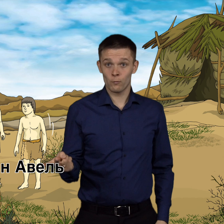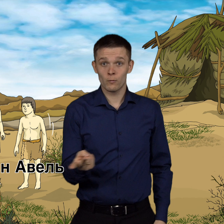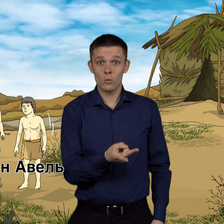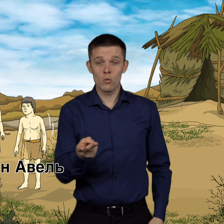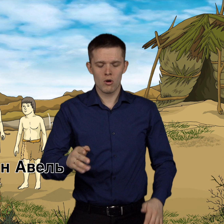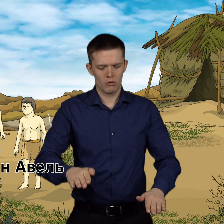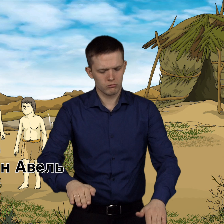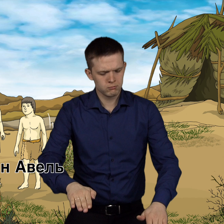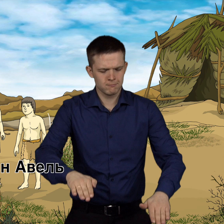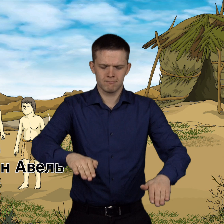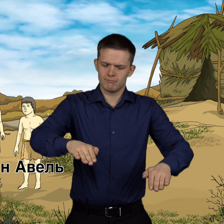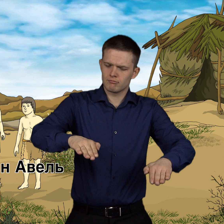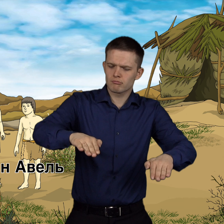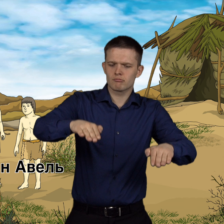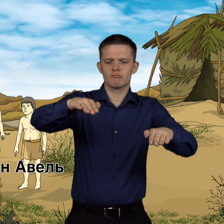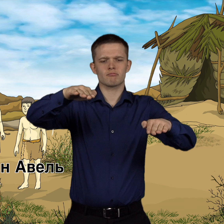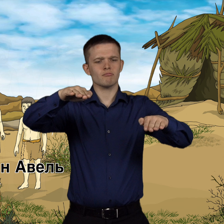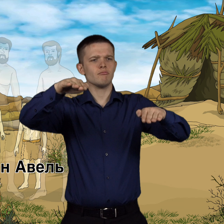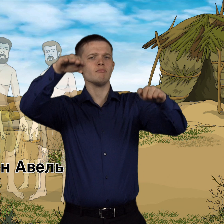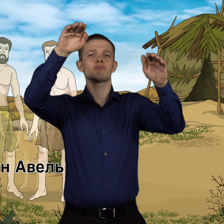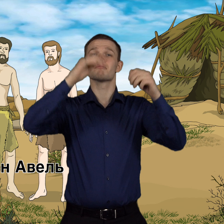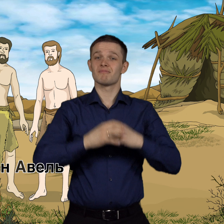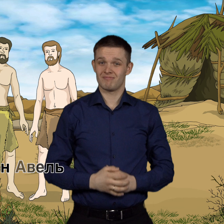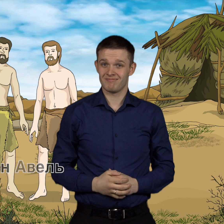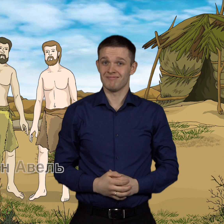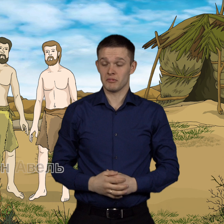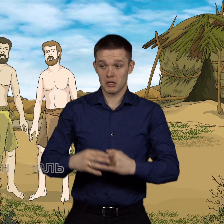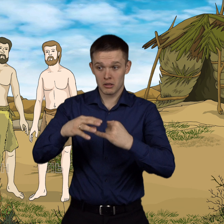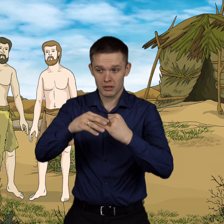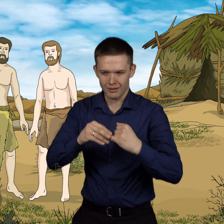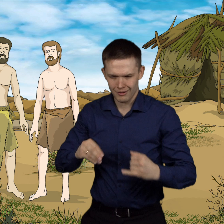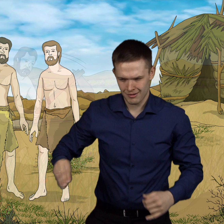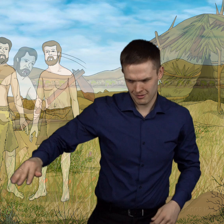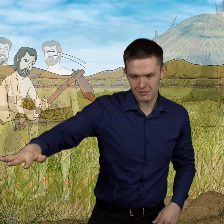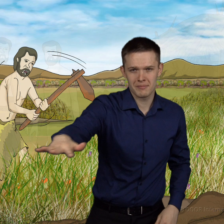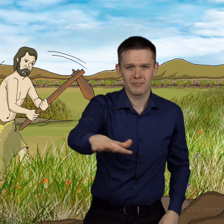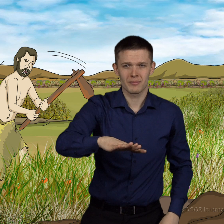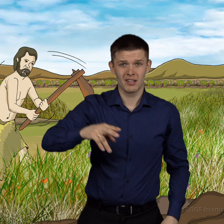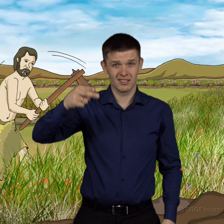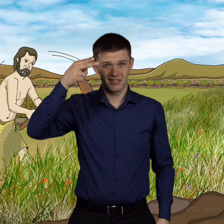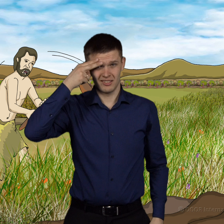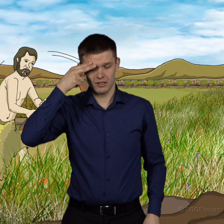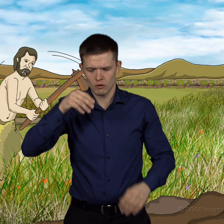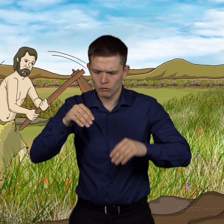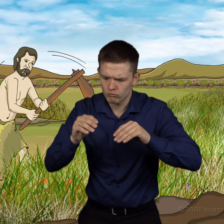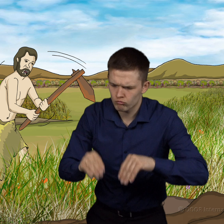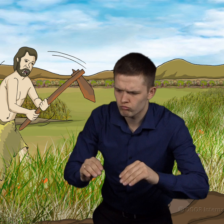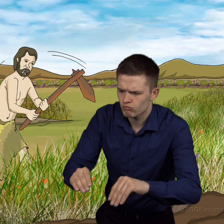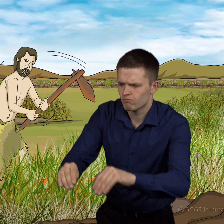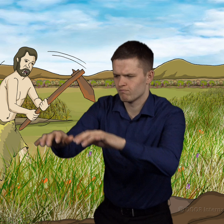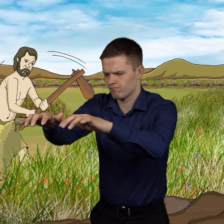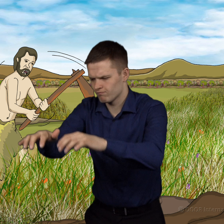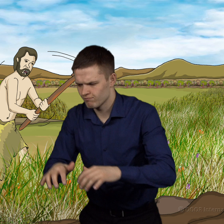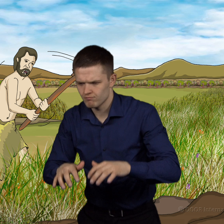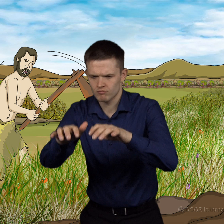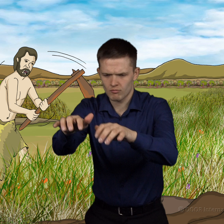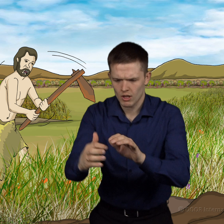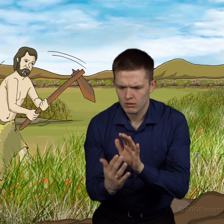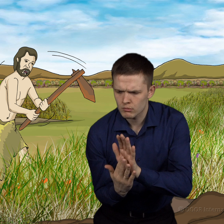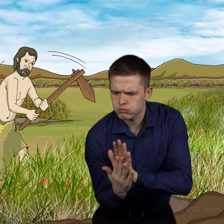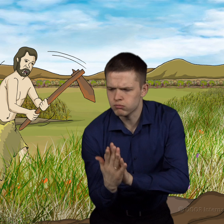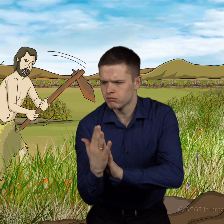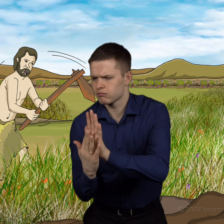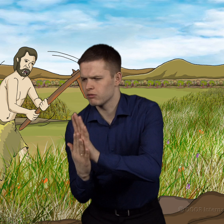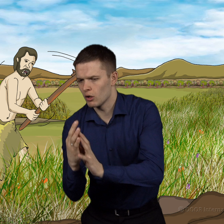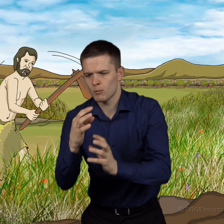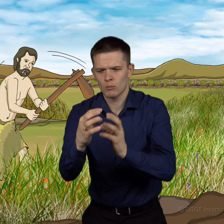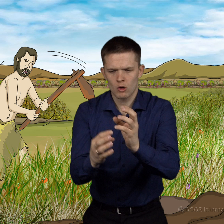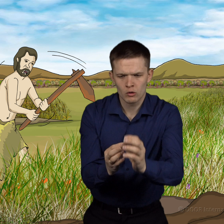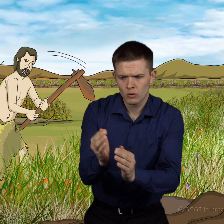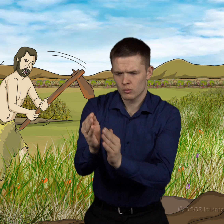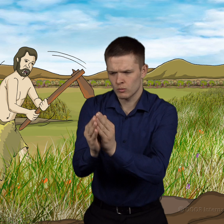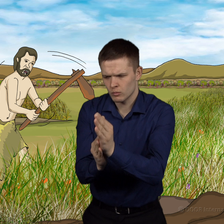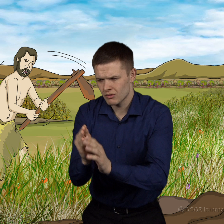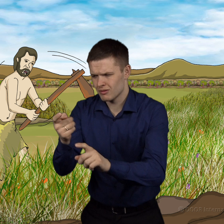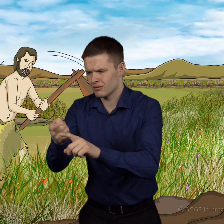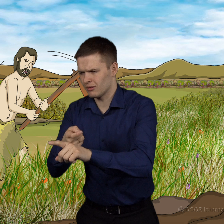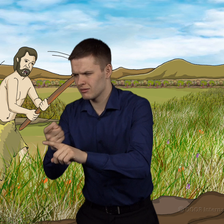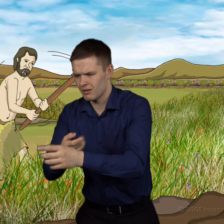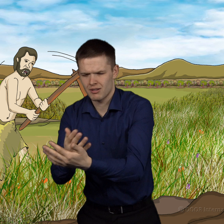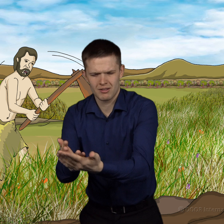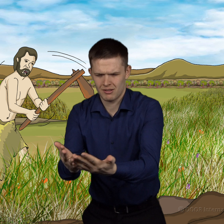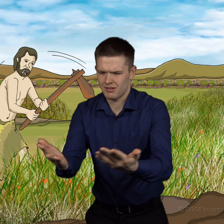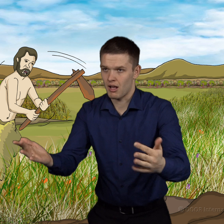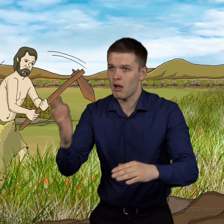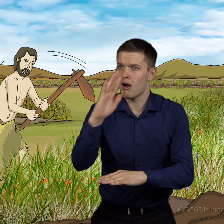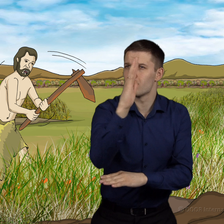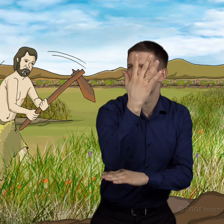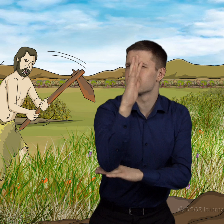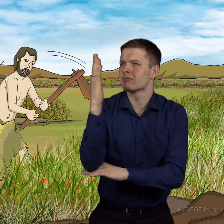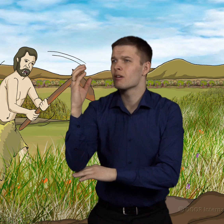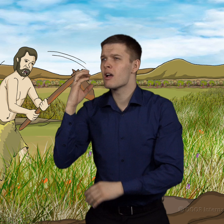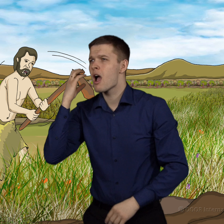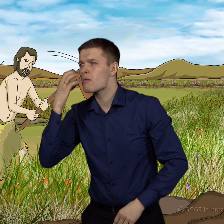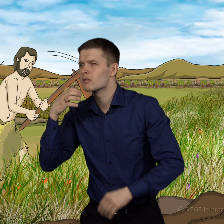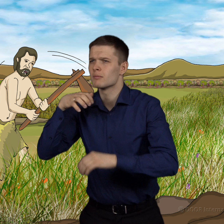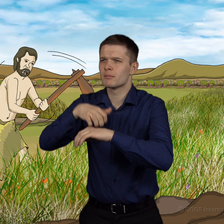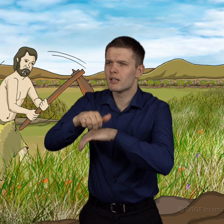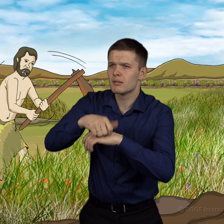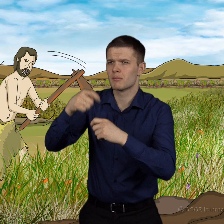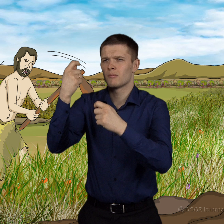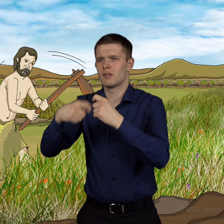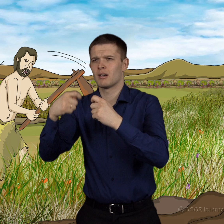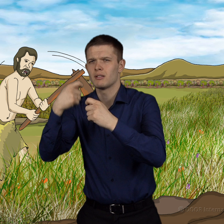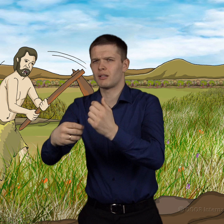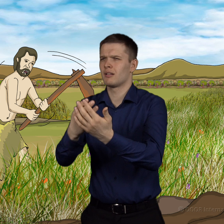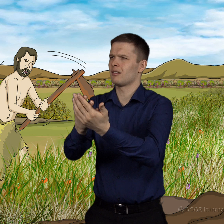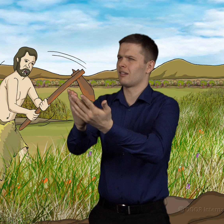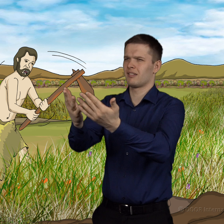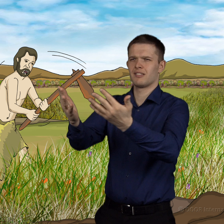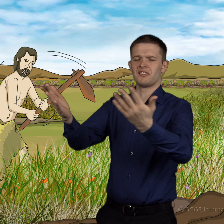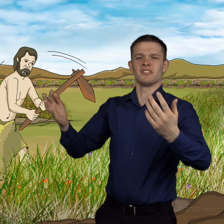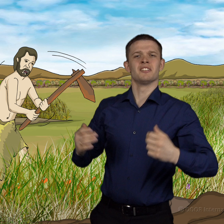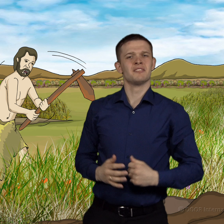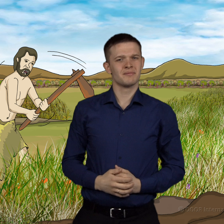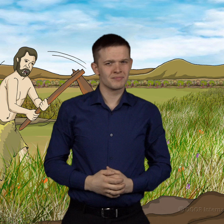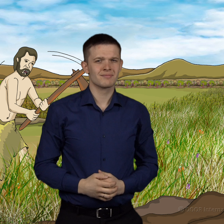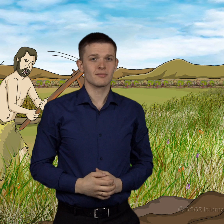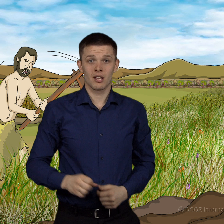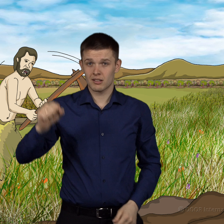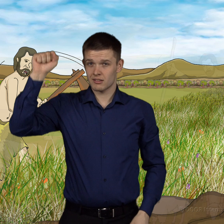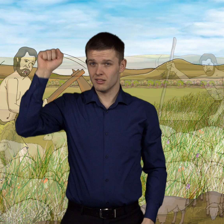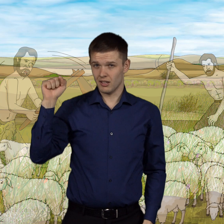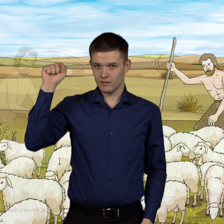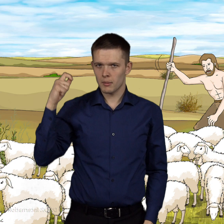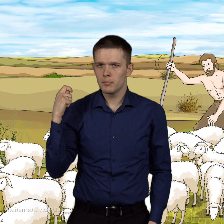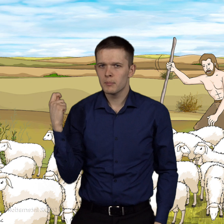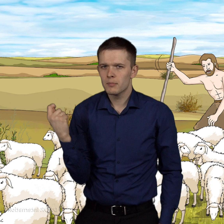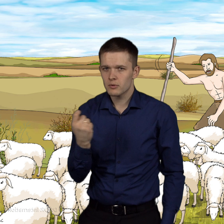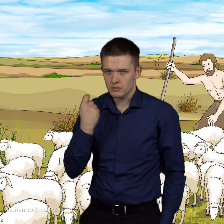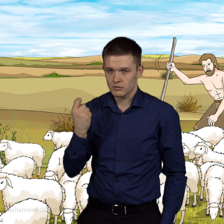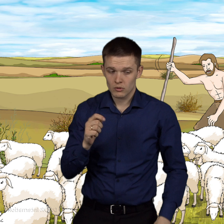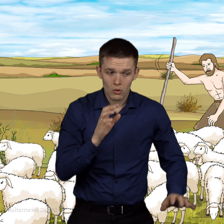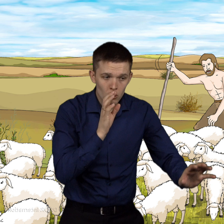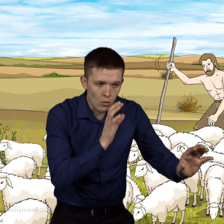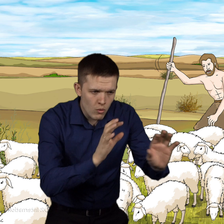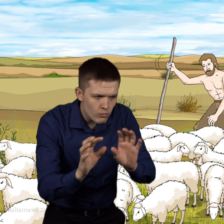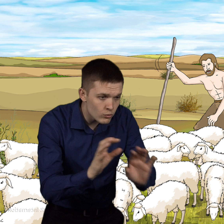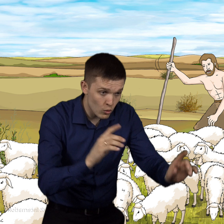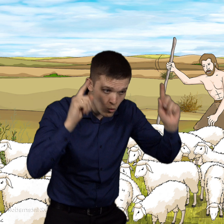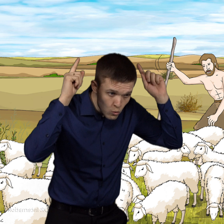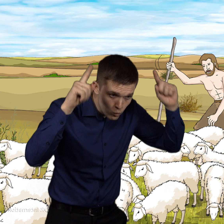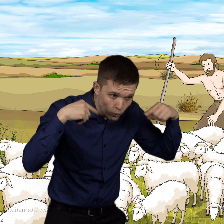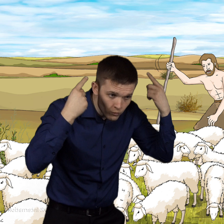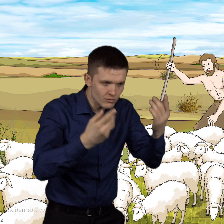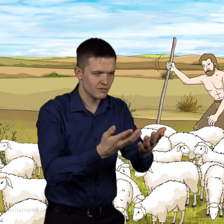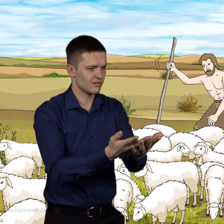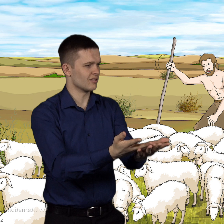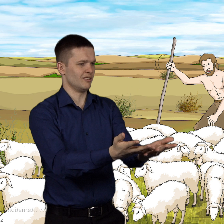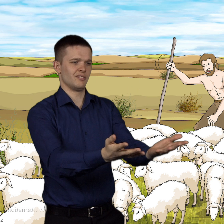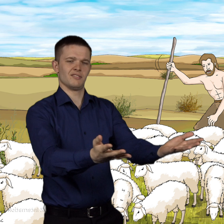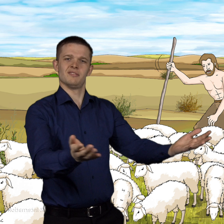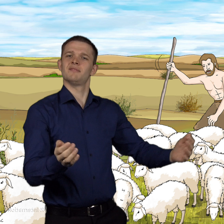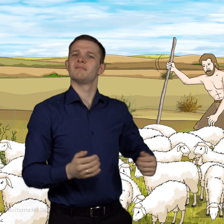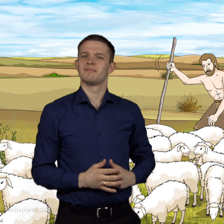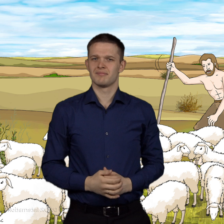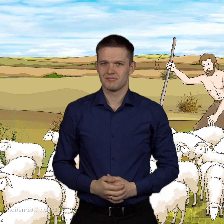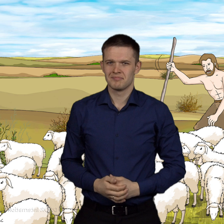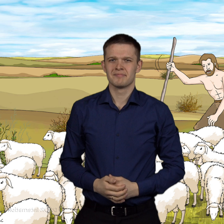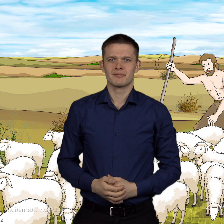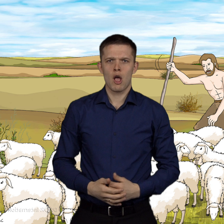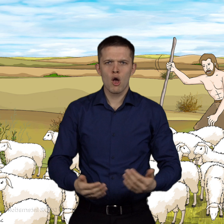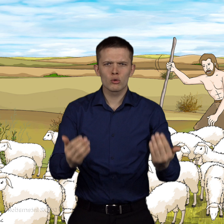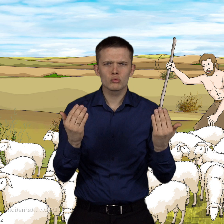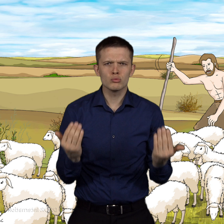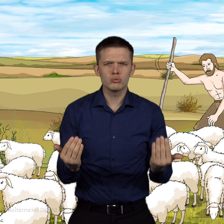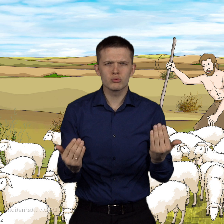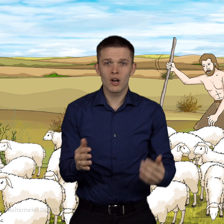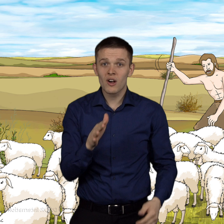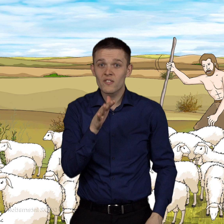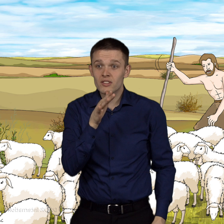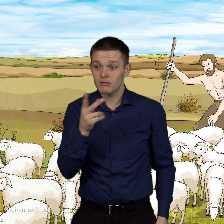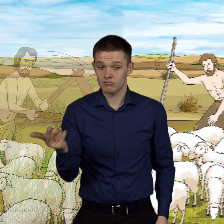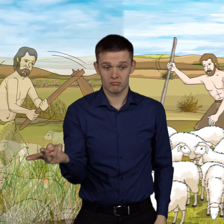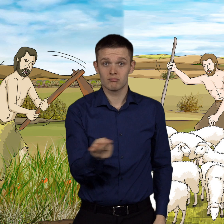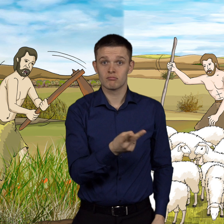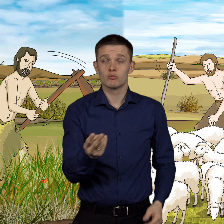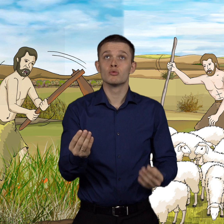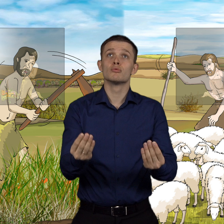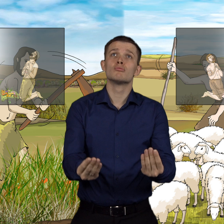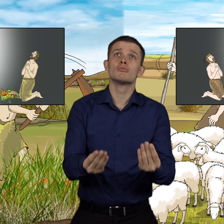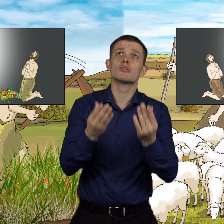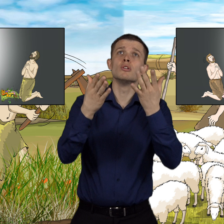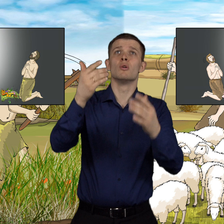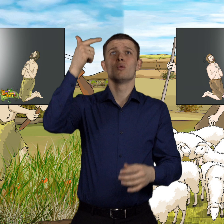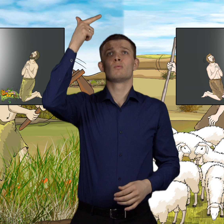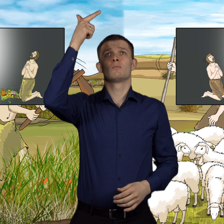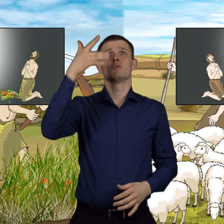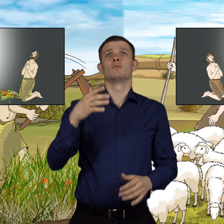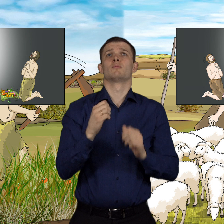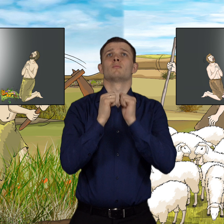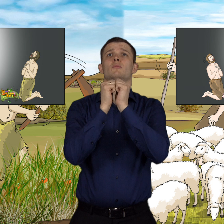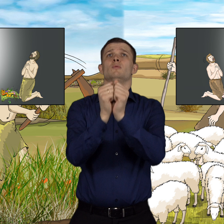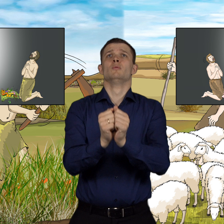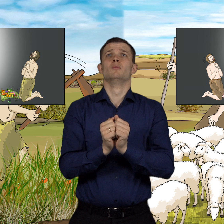Now Abel was a keeper of sheep, while Cain was a tiller of the soil.